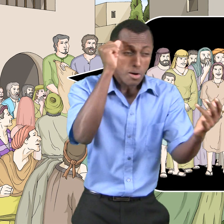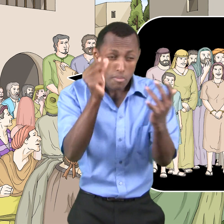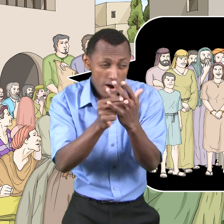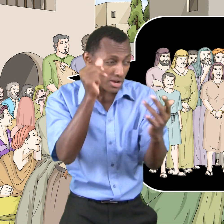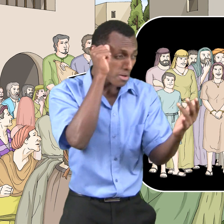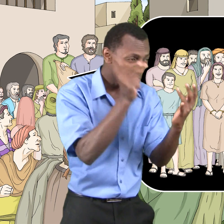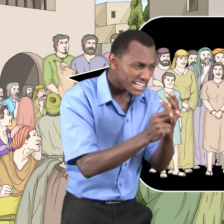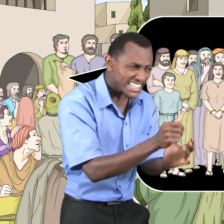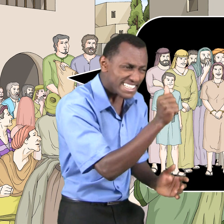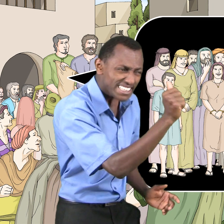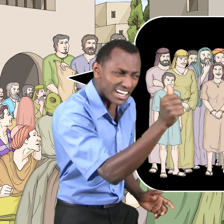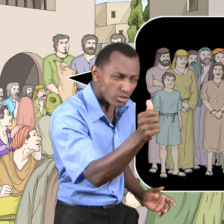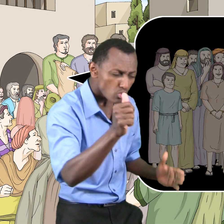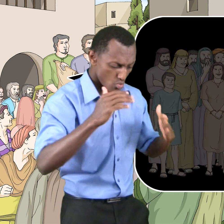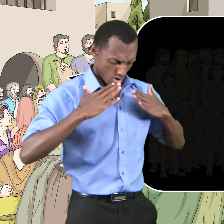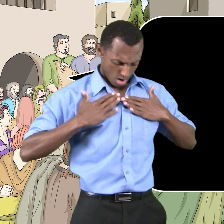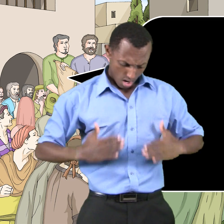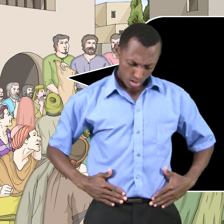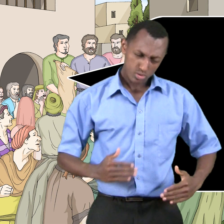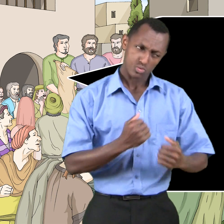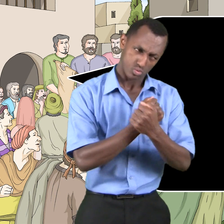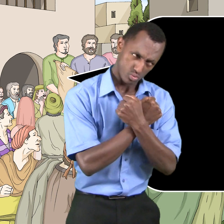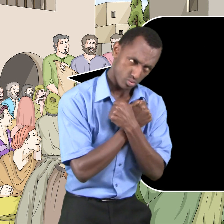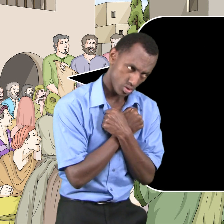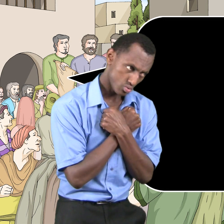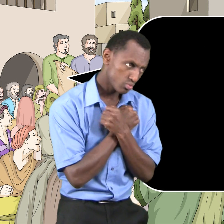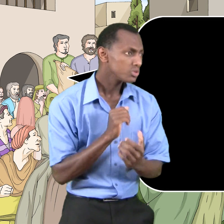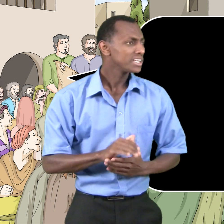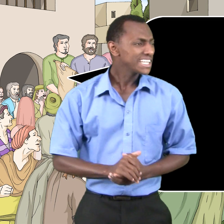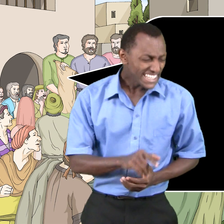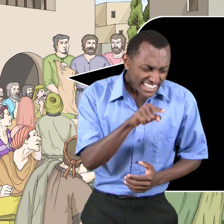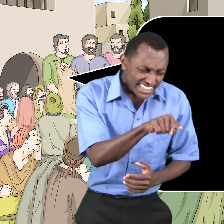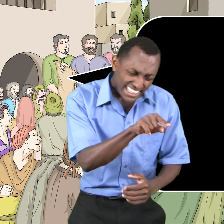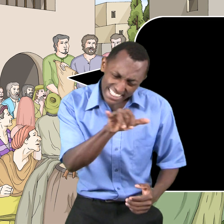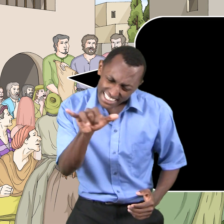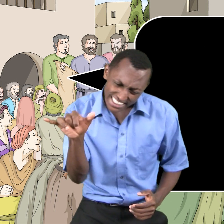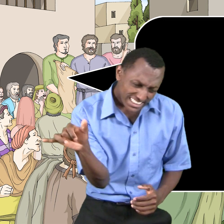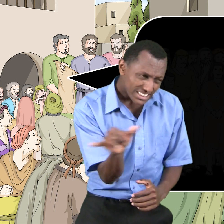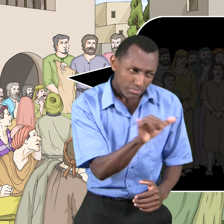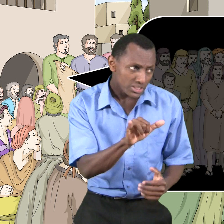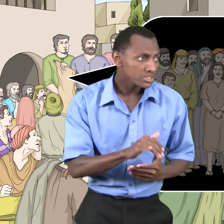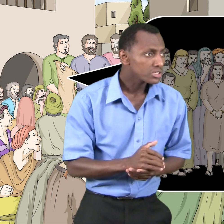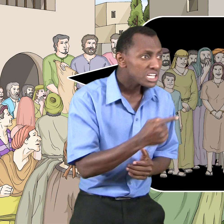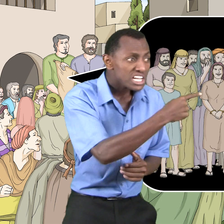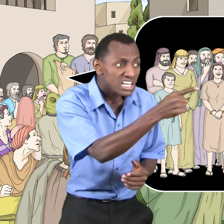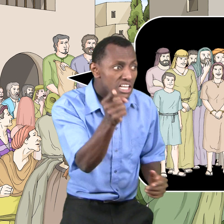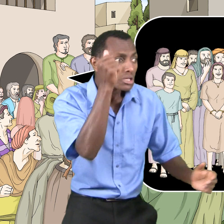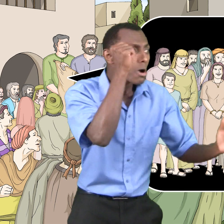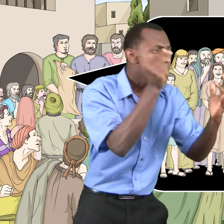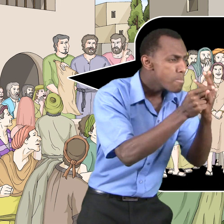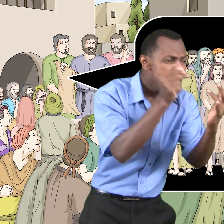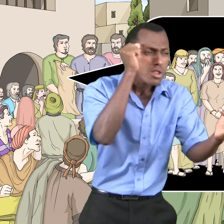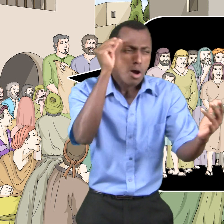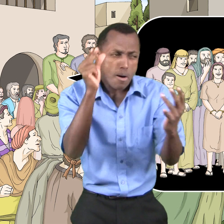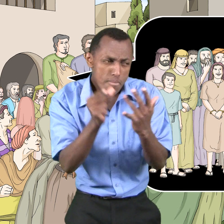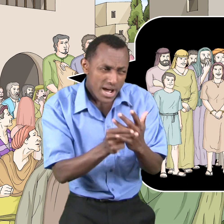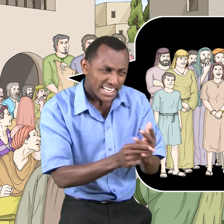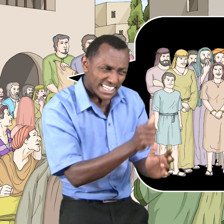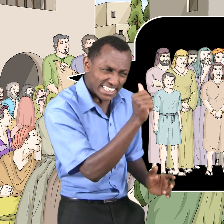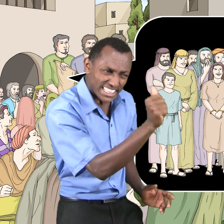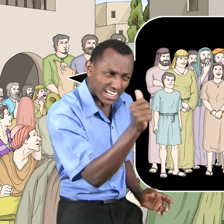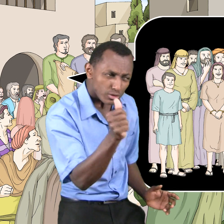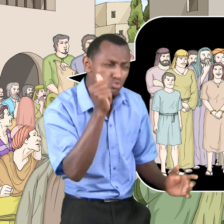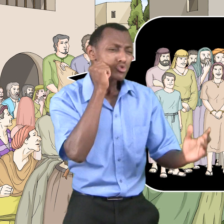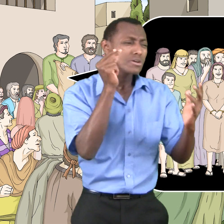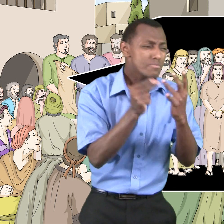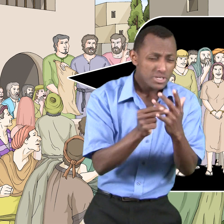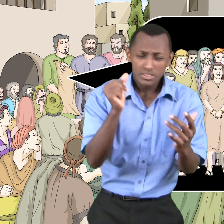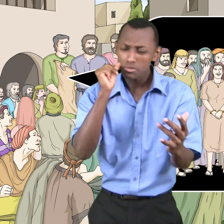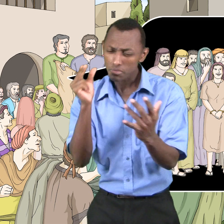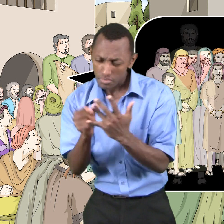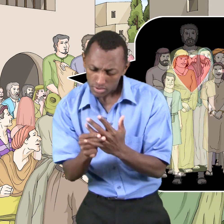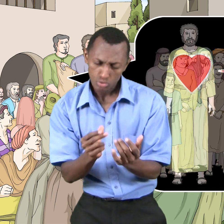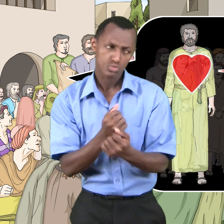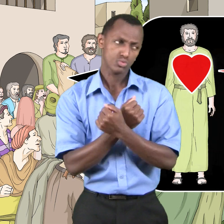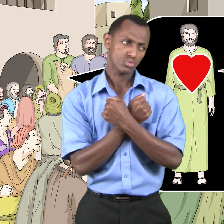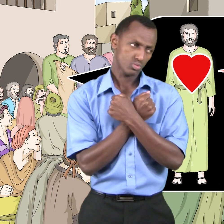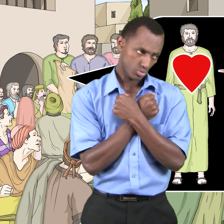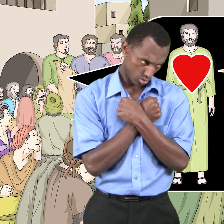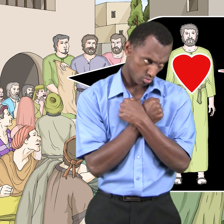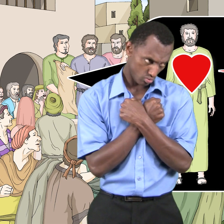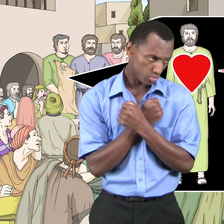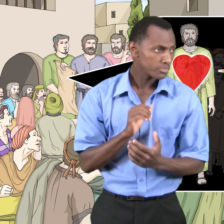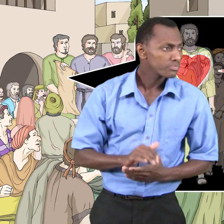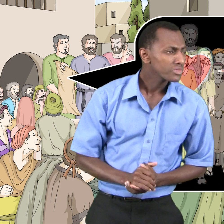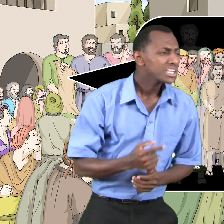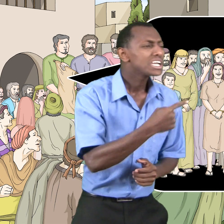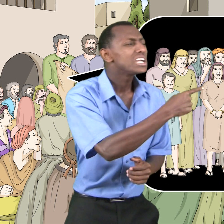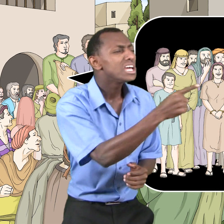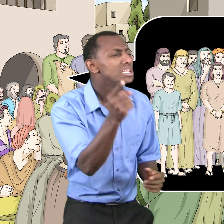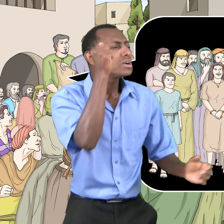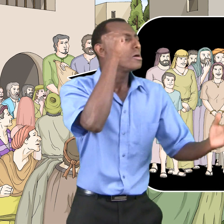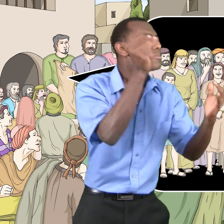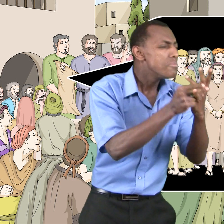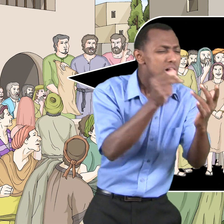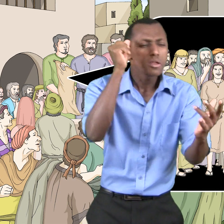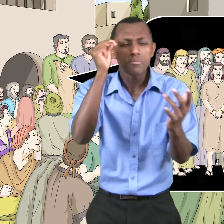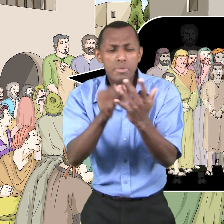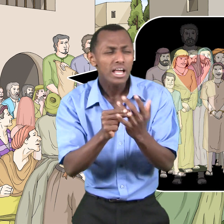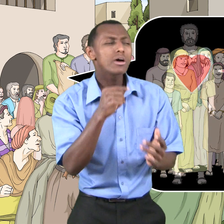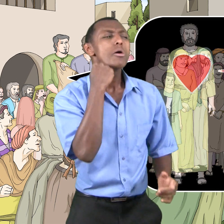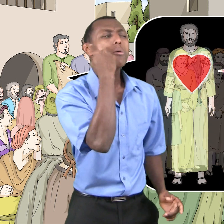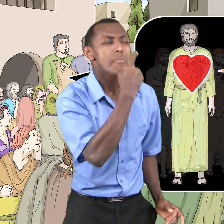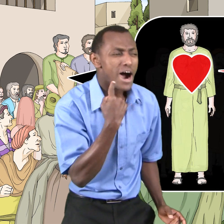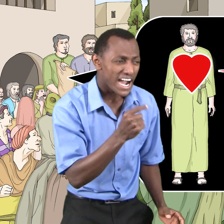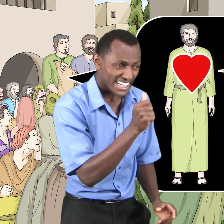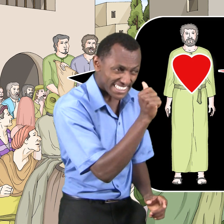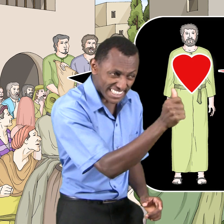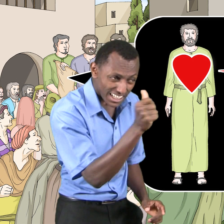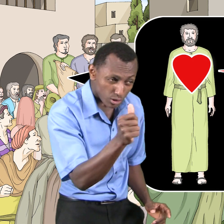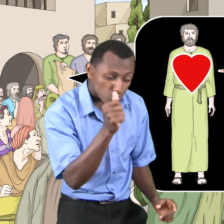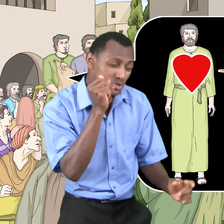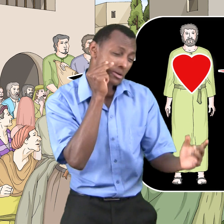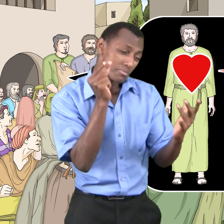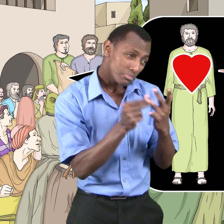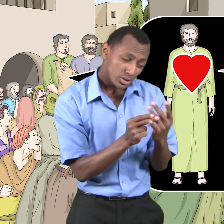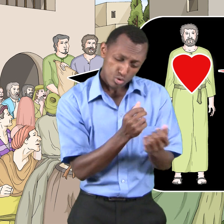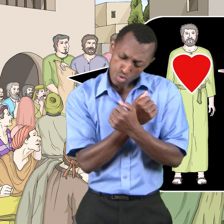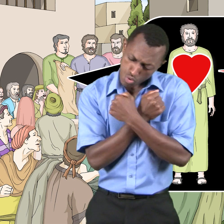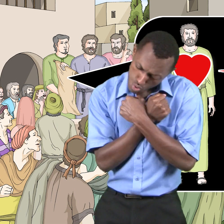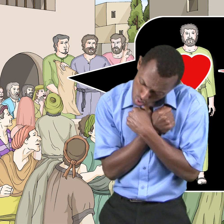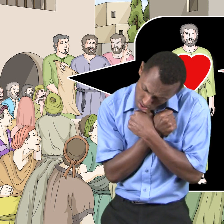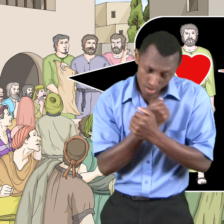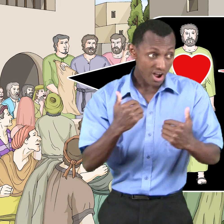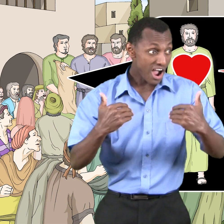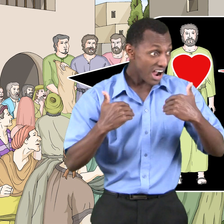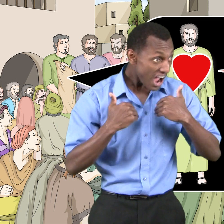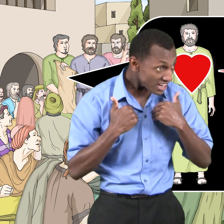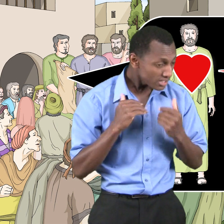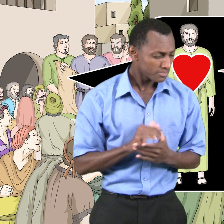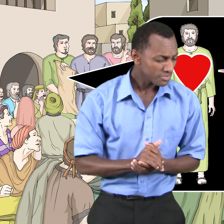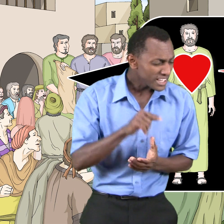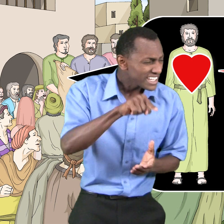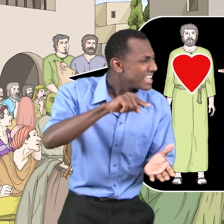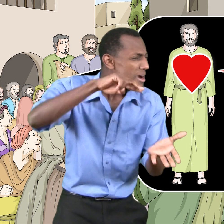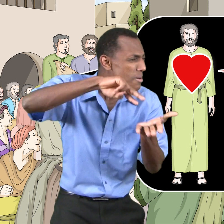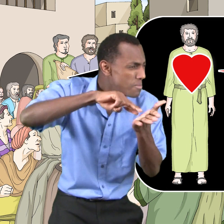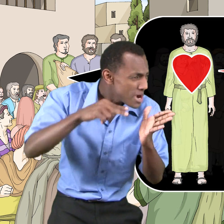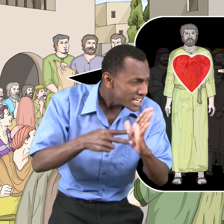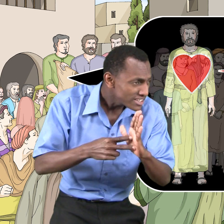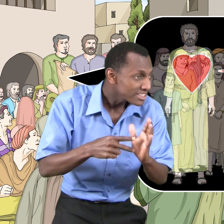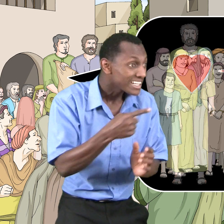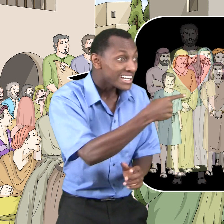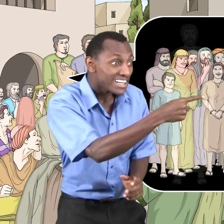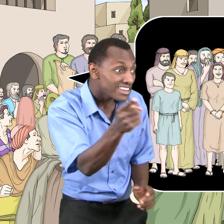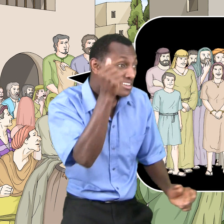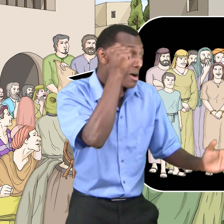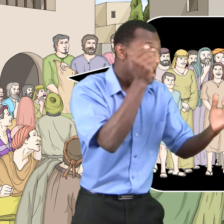In the same way, husbands ought to love their wives as their own bodies.